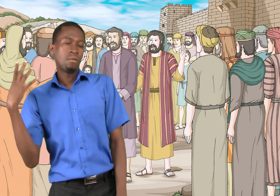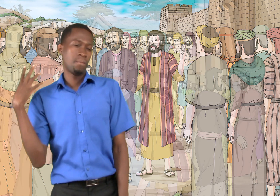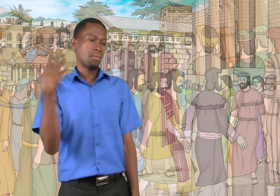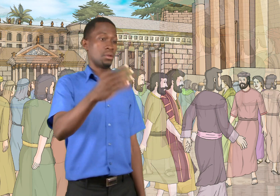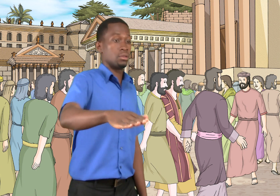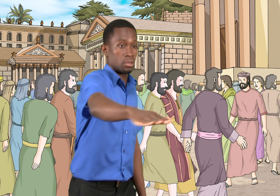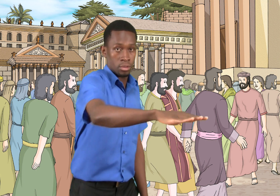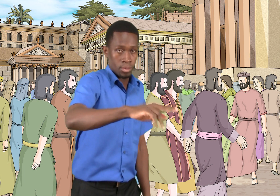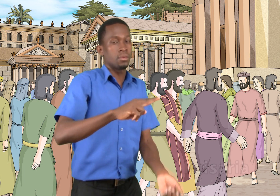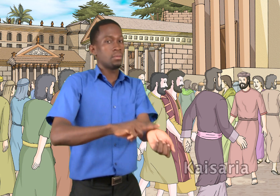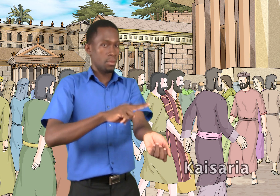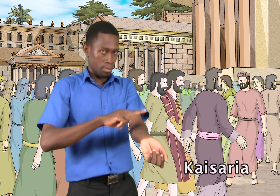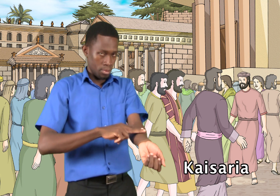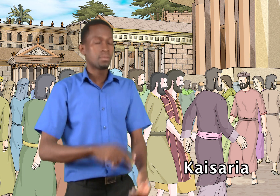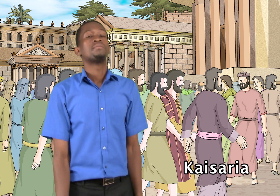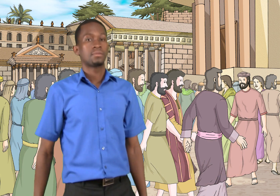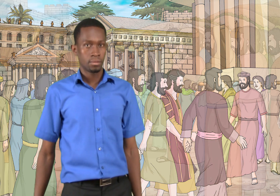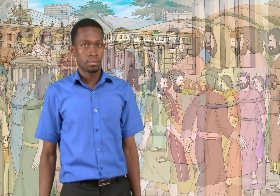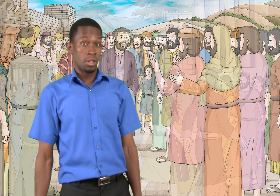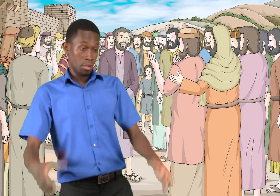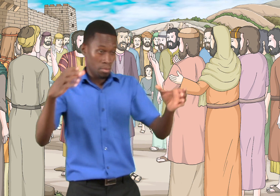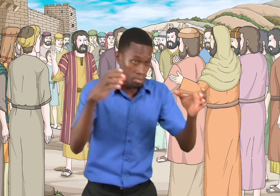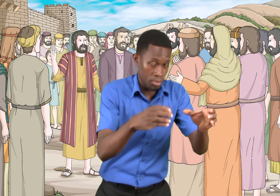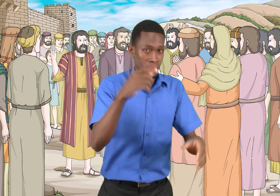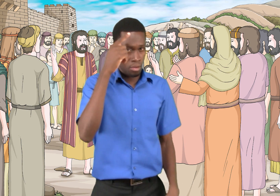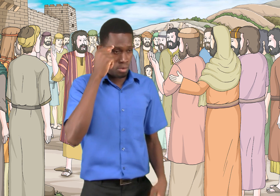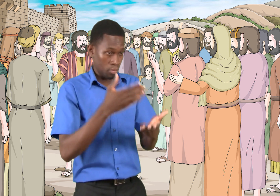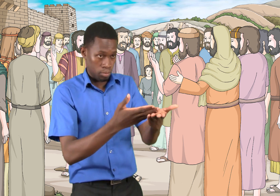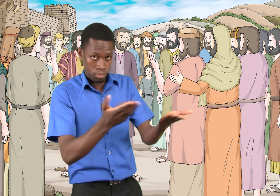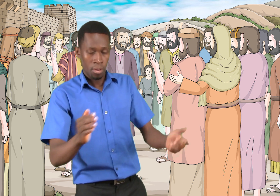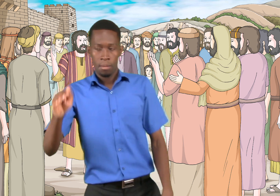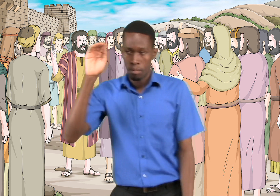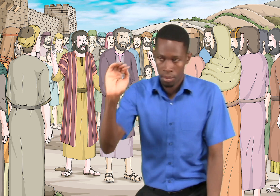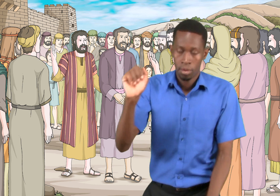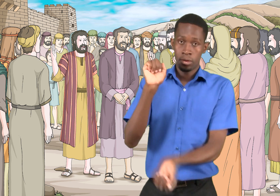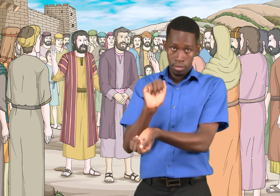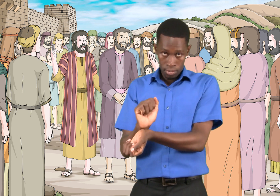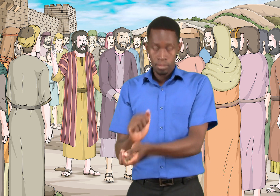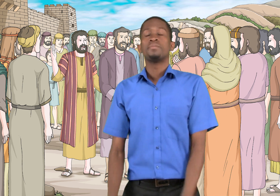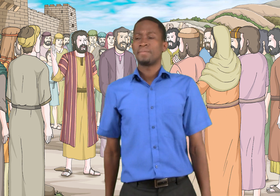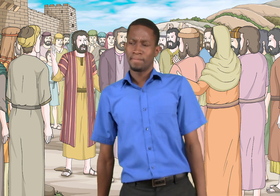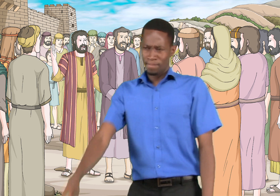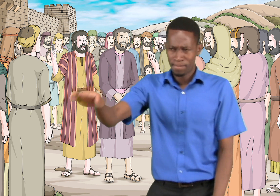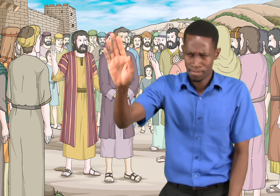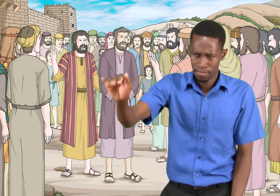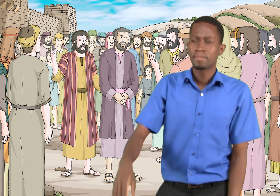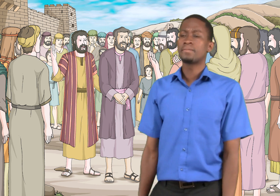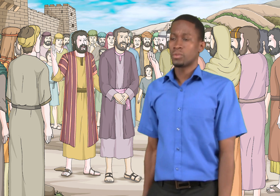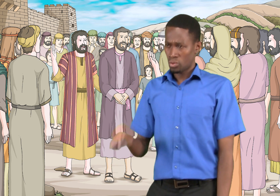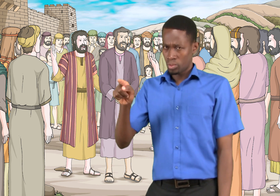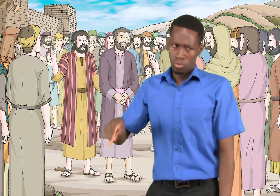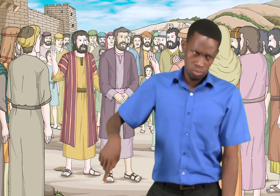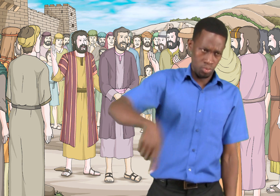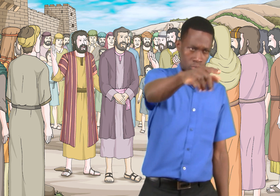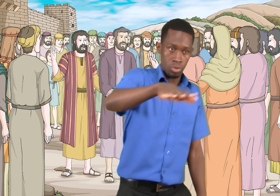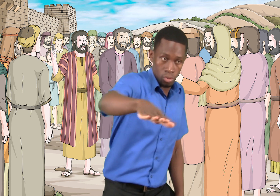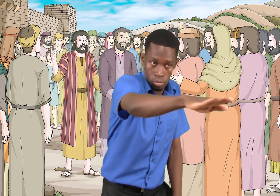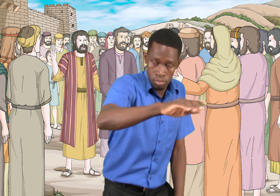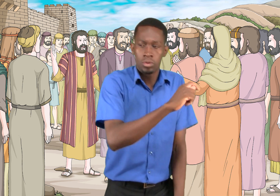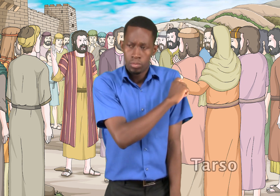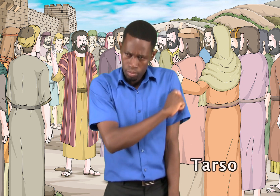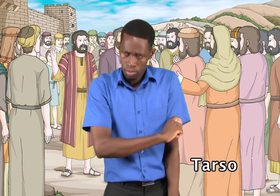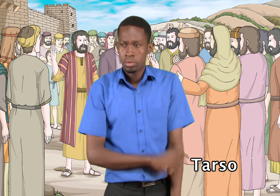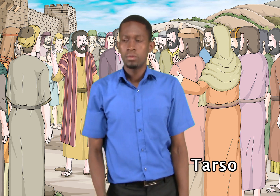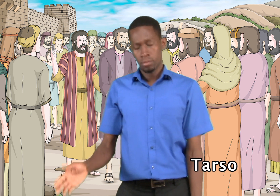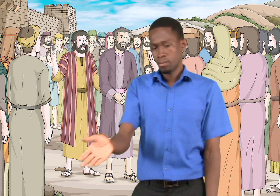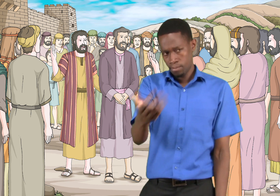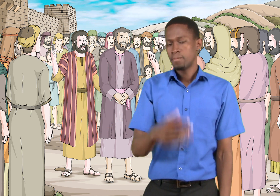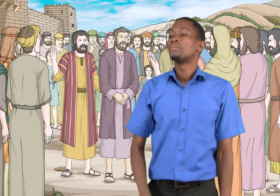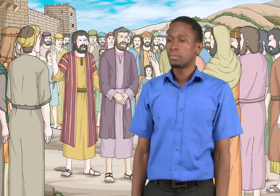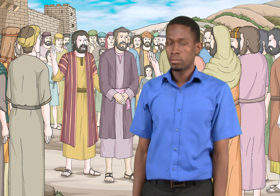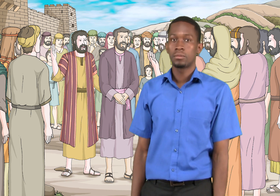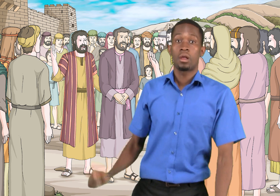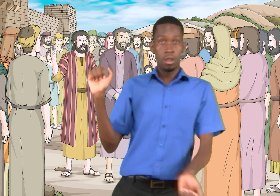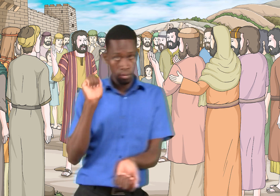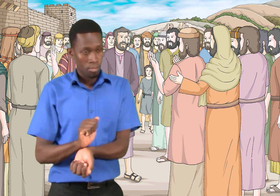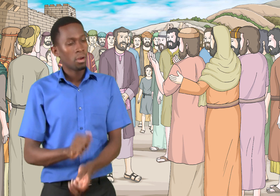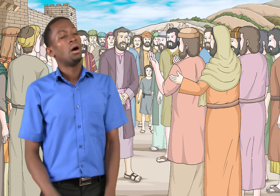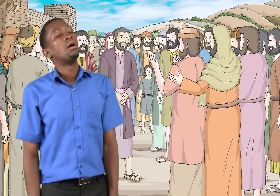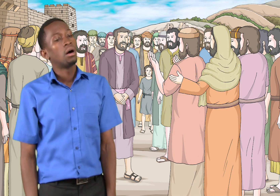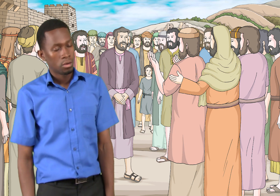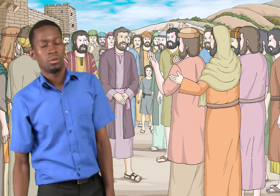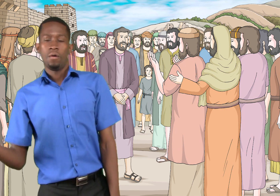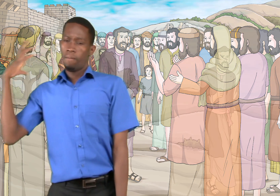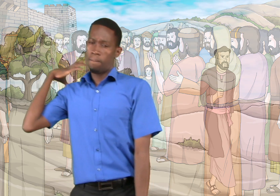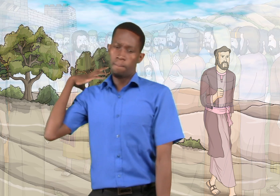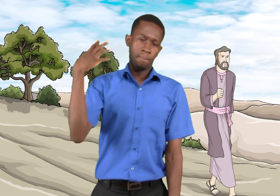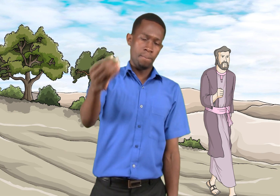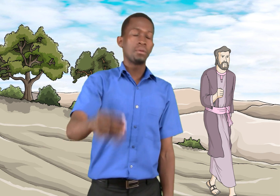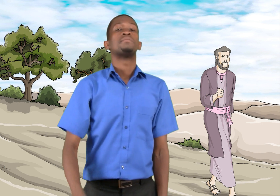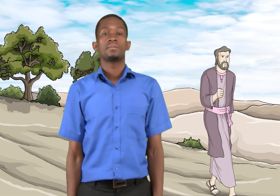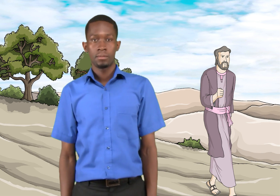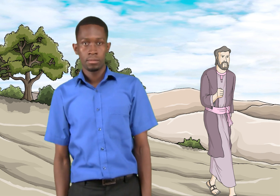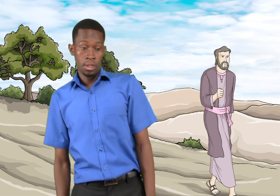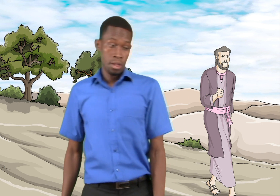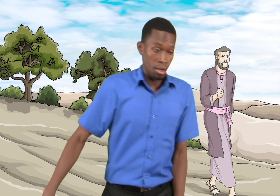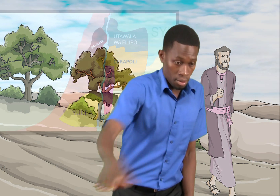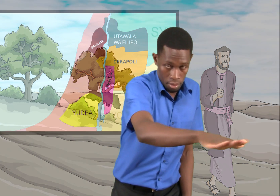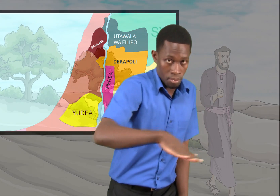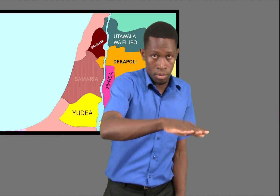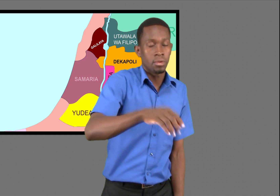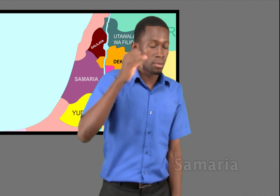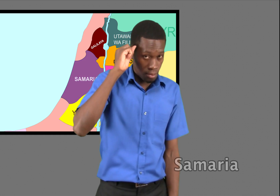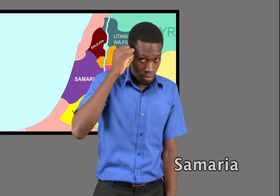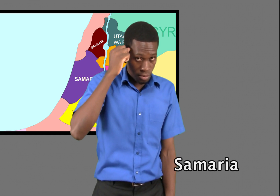When the brothers learned of this, they took him down to Caesarea and sent him off to Tarsus.